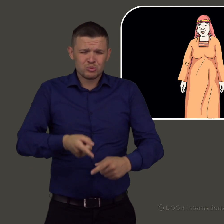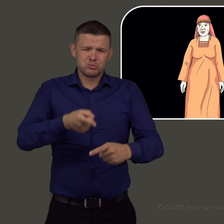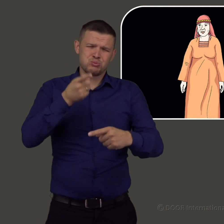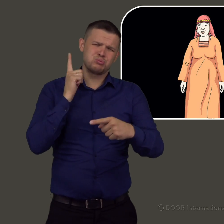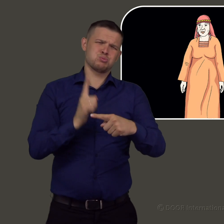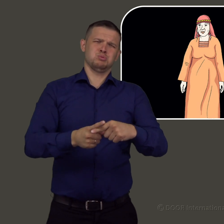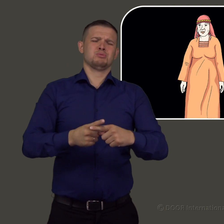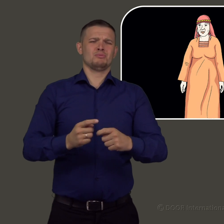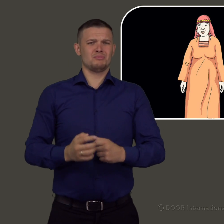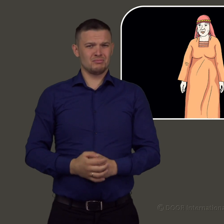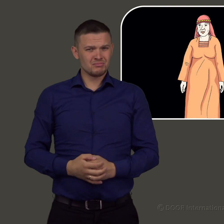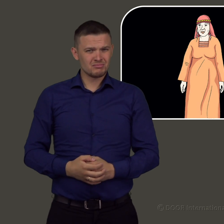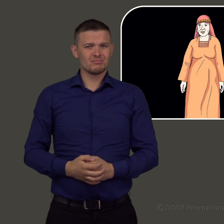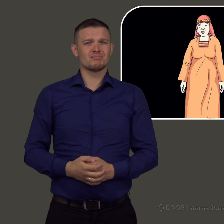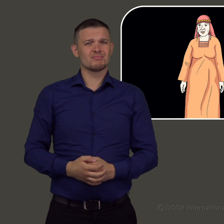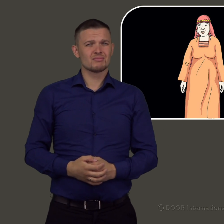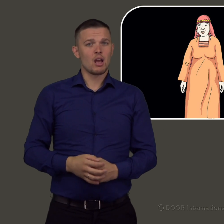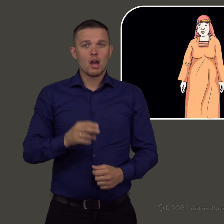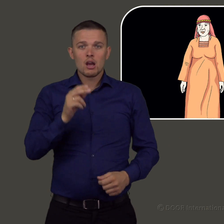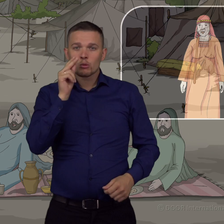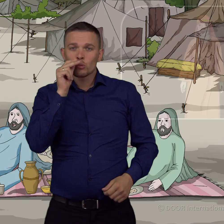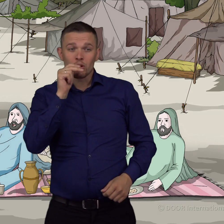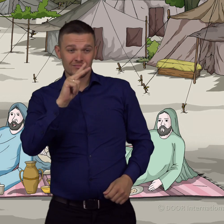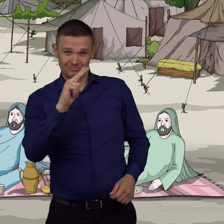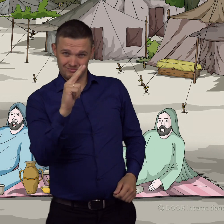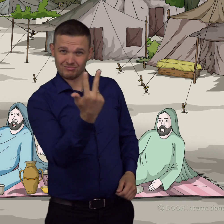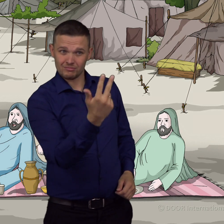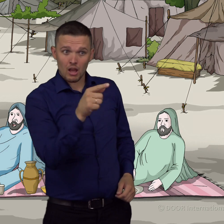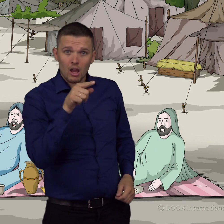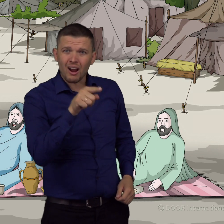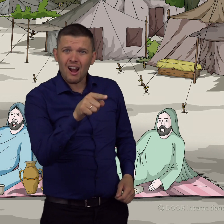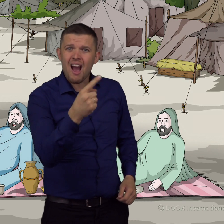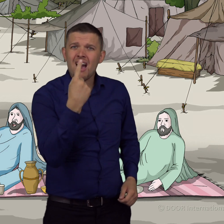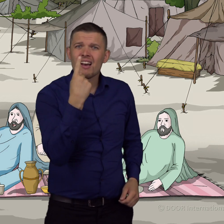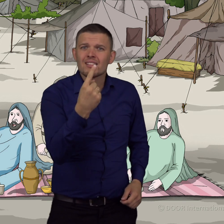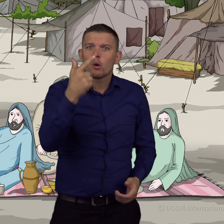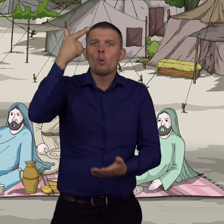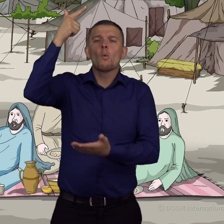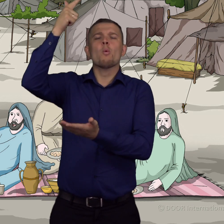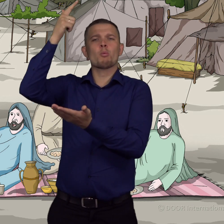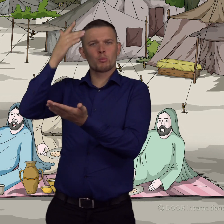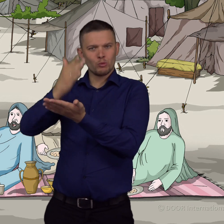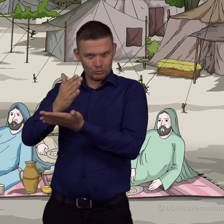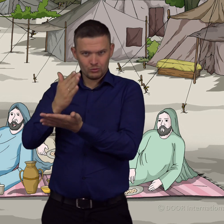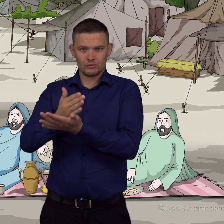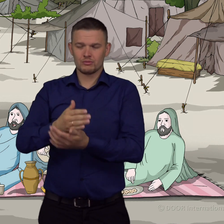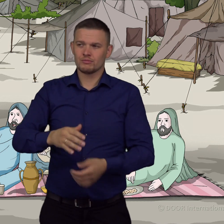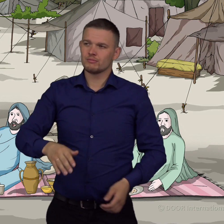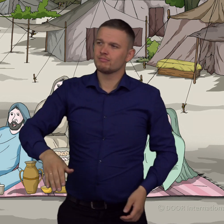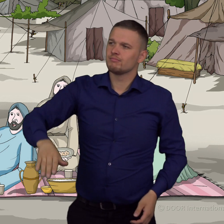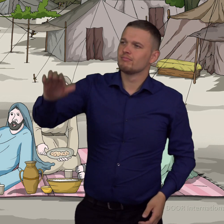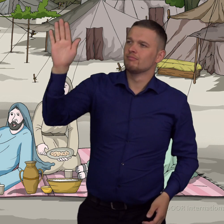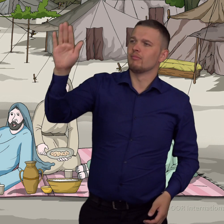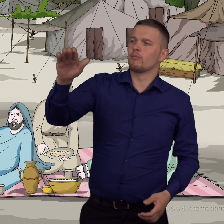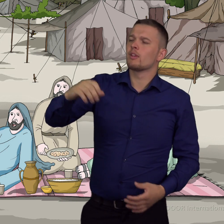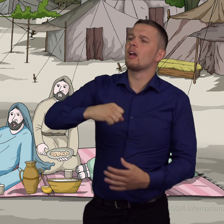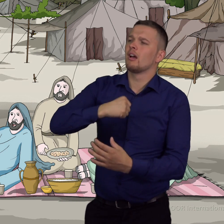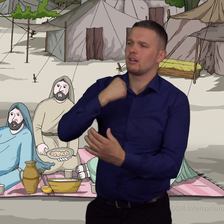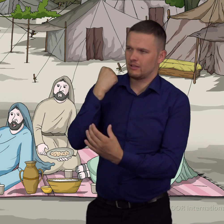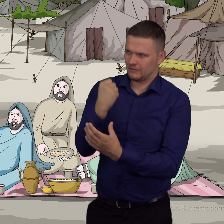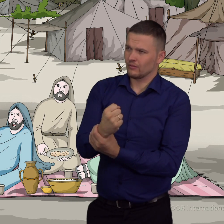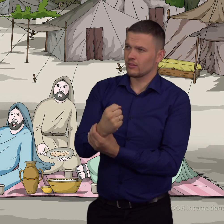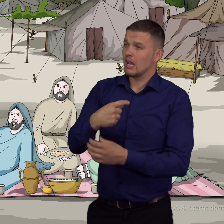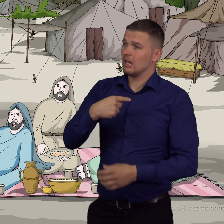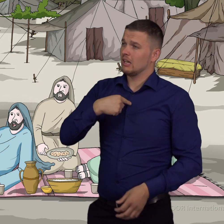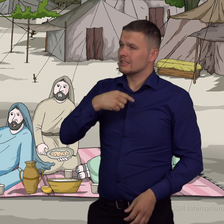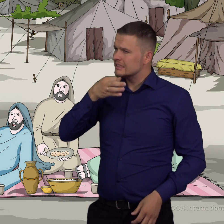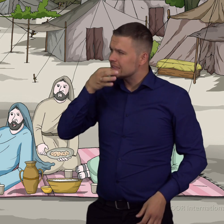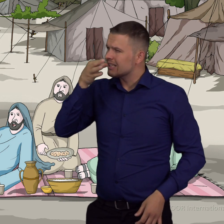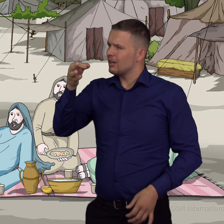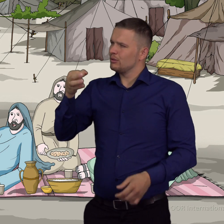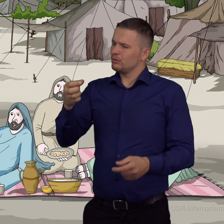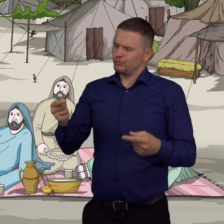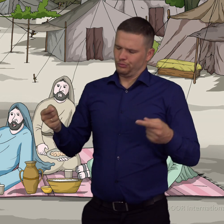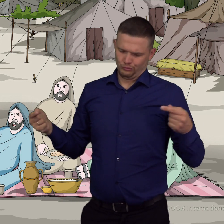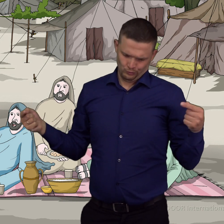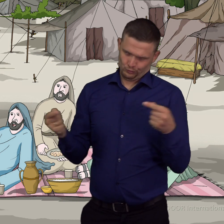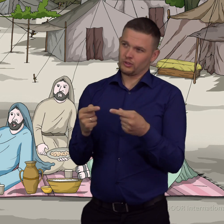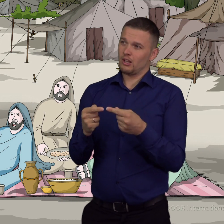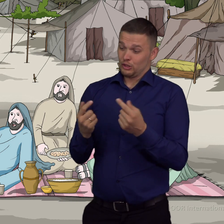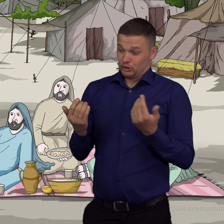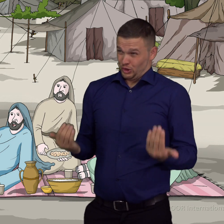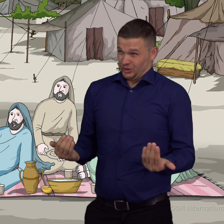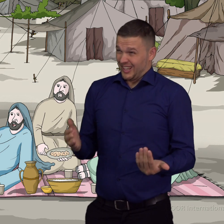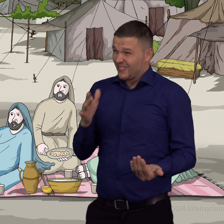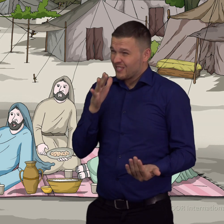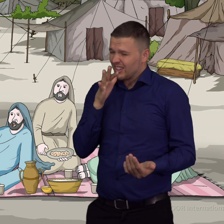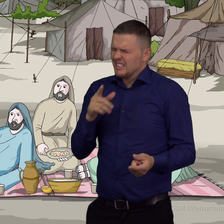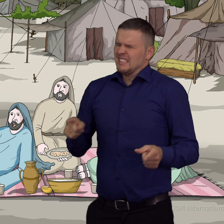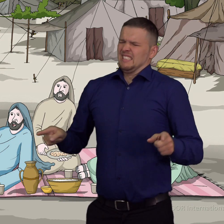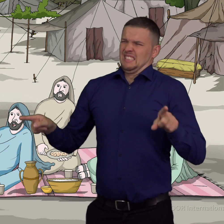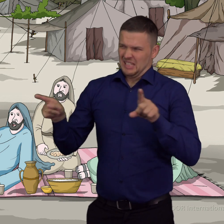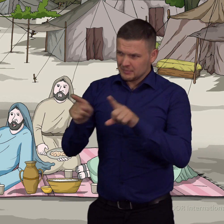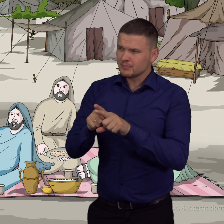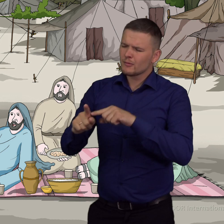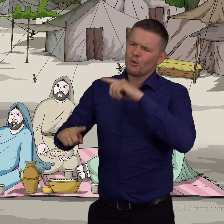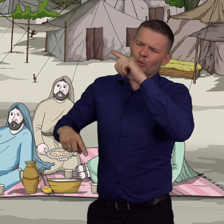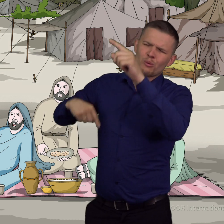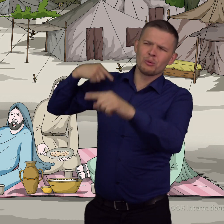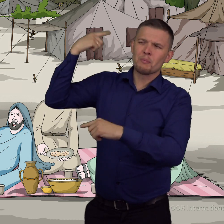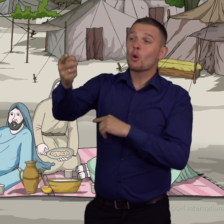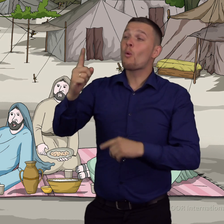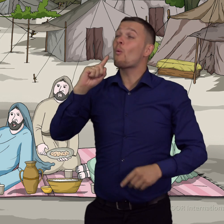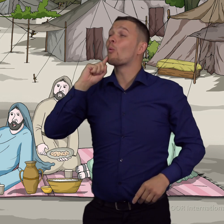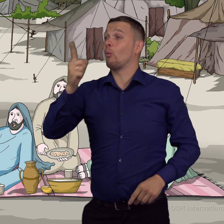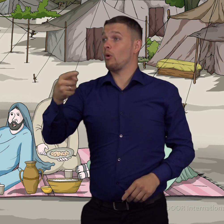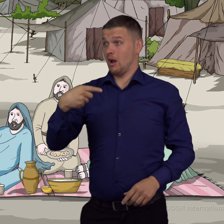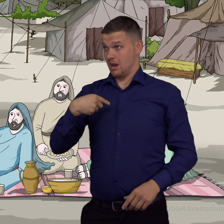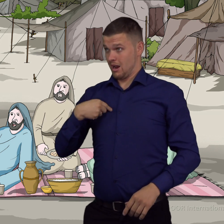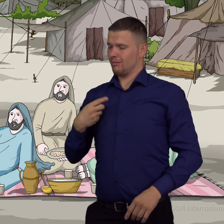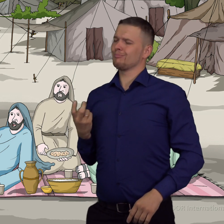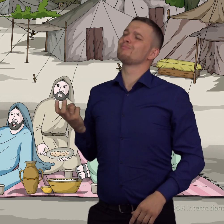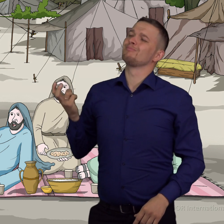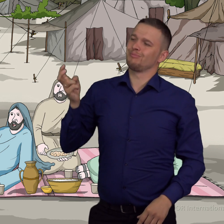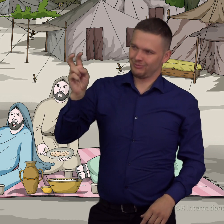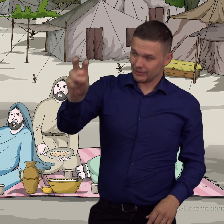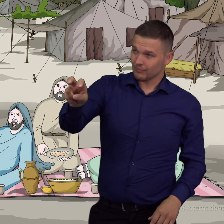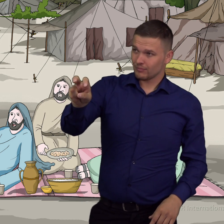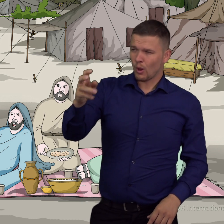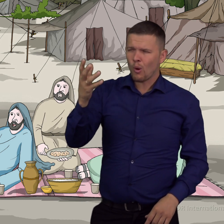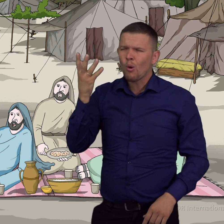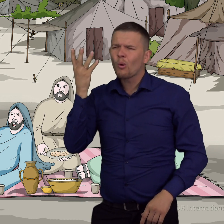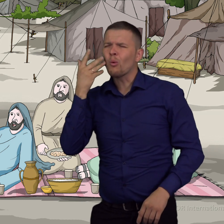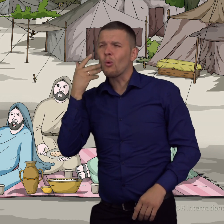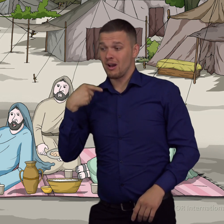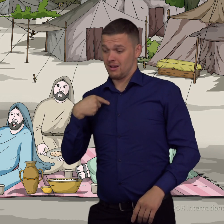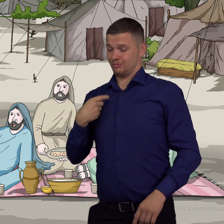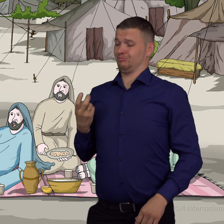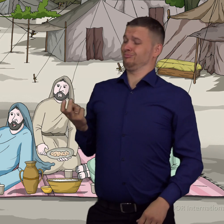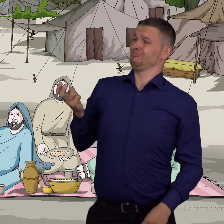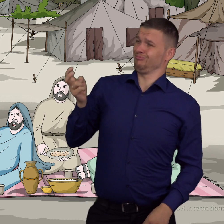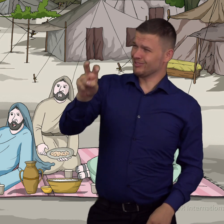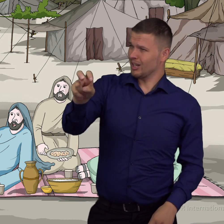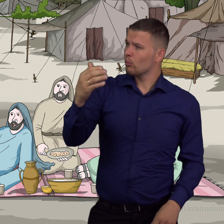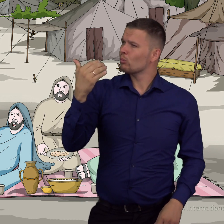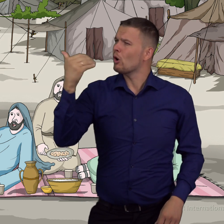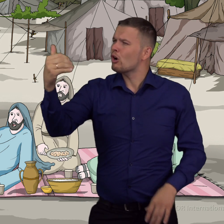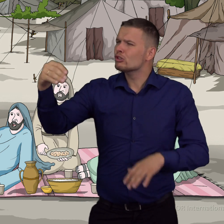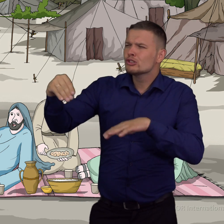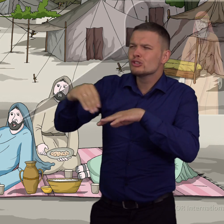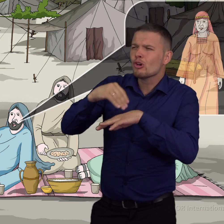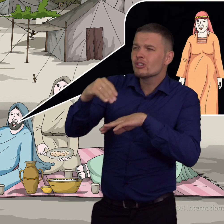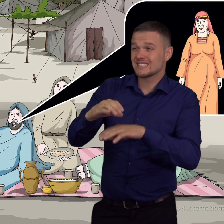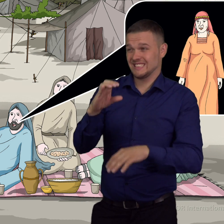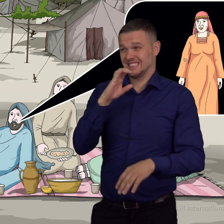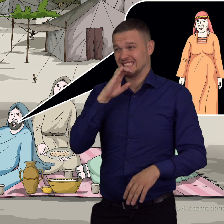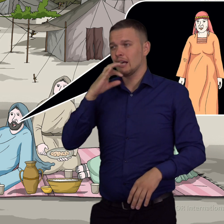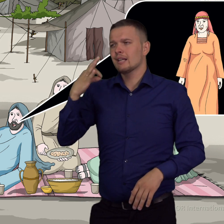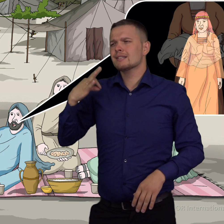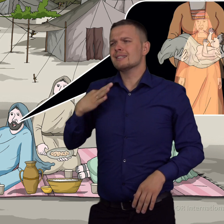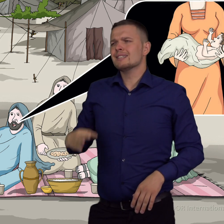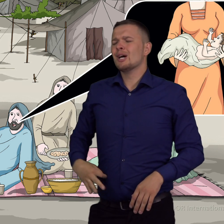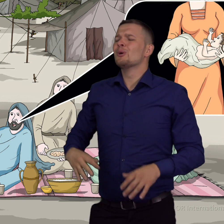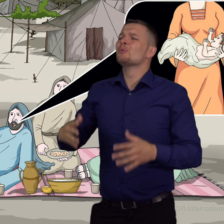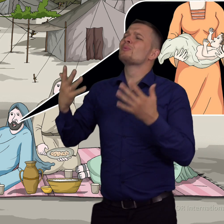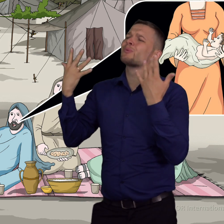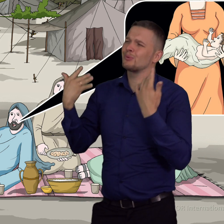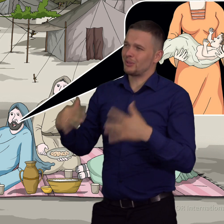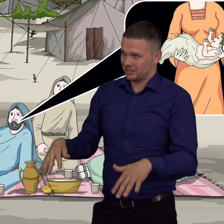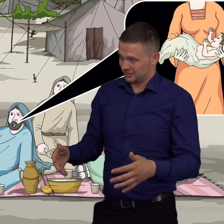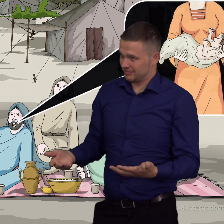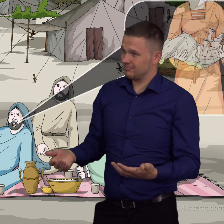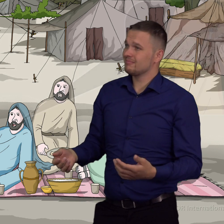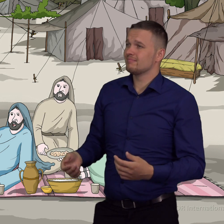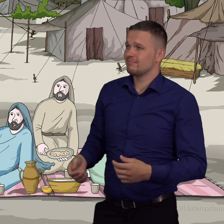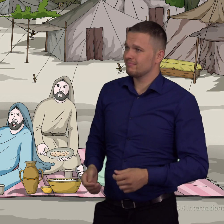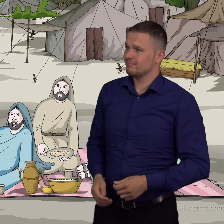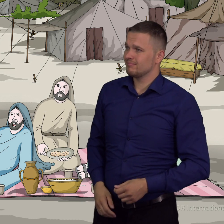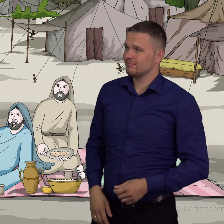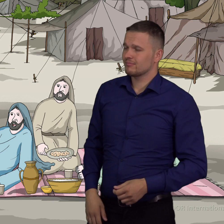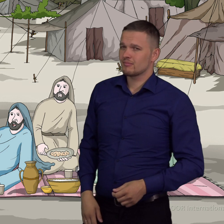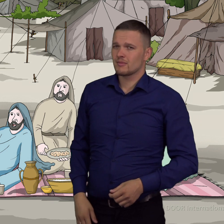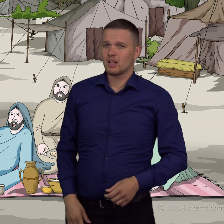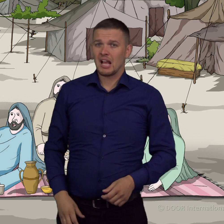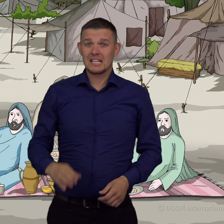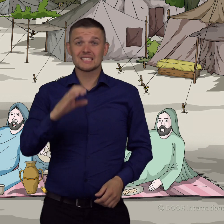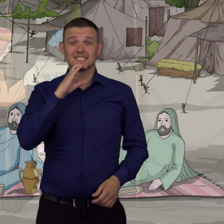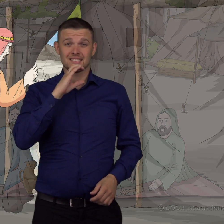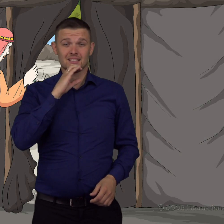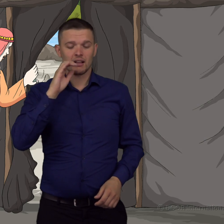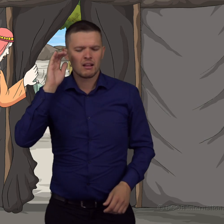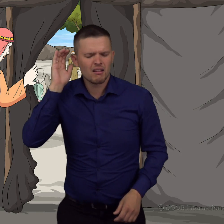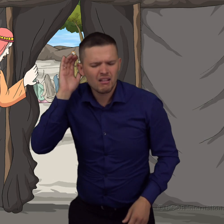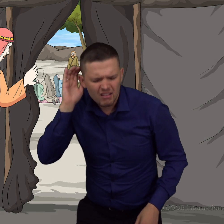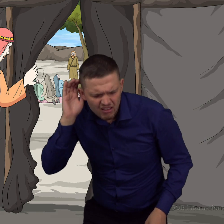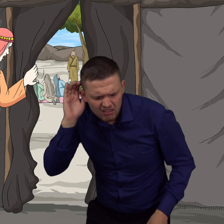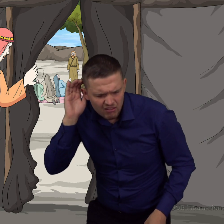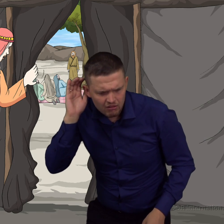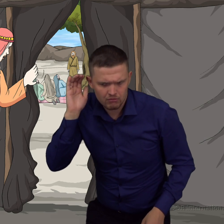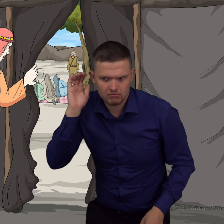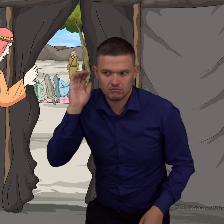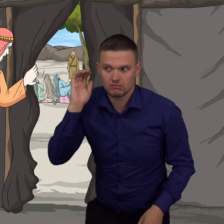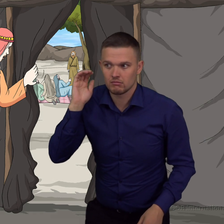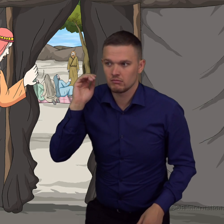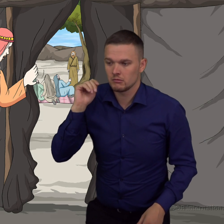Then the LORD said, “I will surely return to you at this time next year, and your wife Sarah will have a son!”